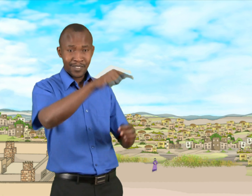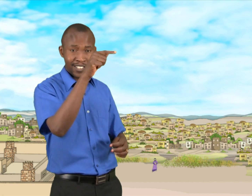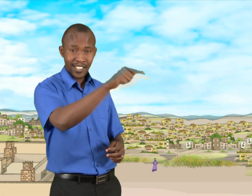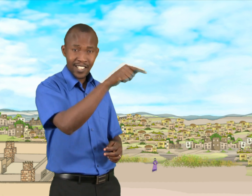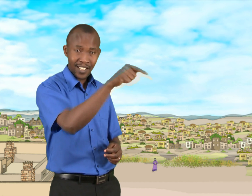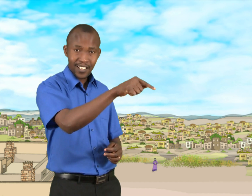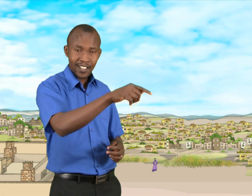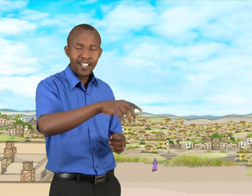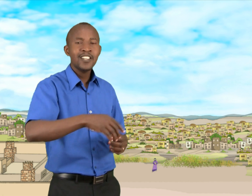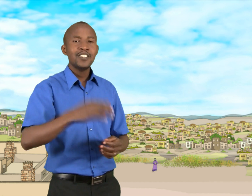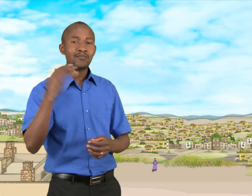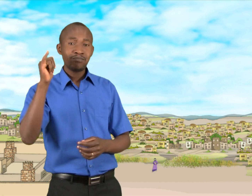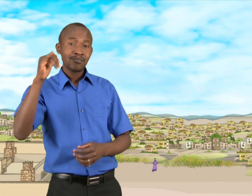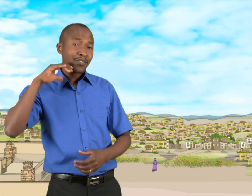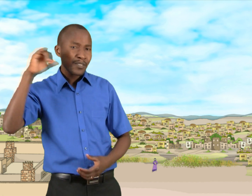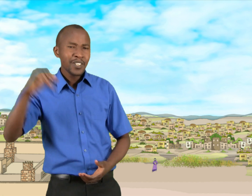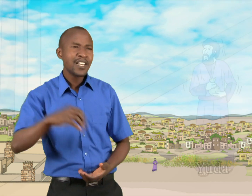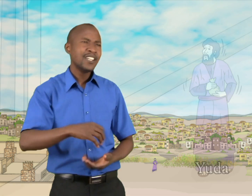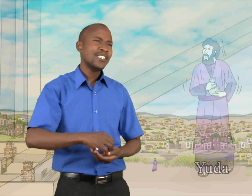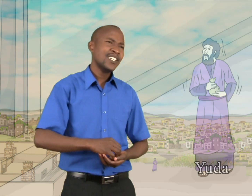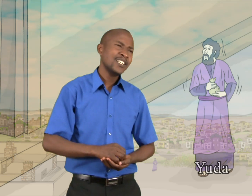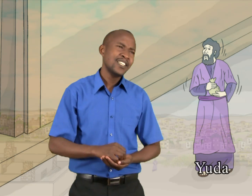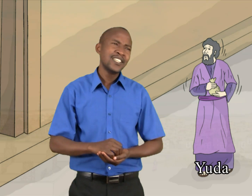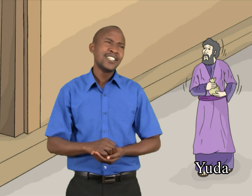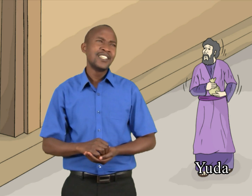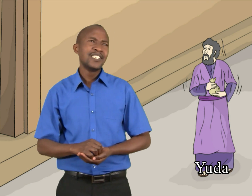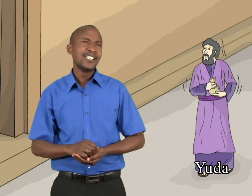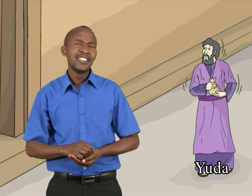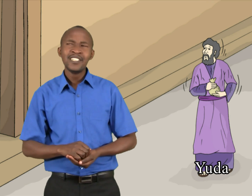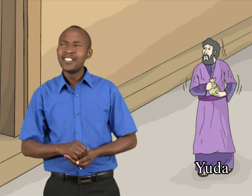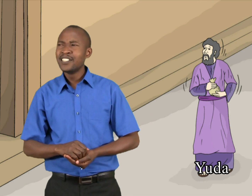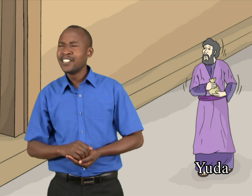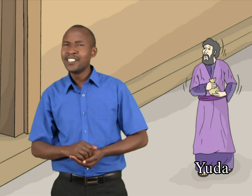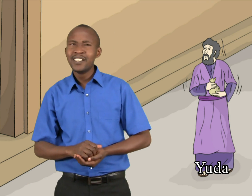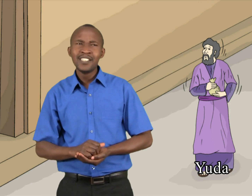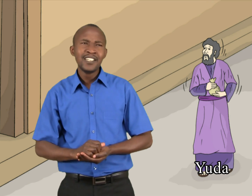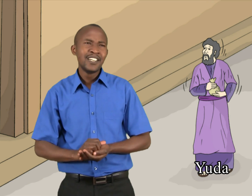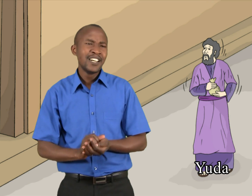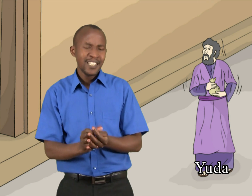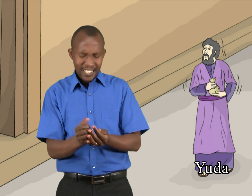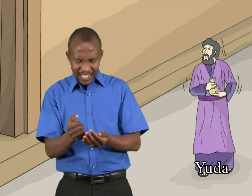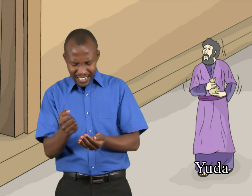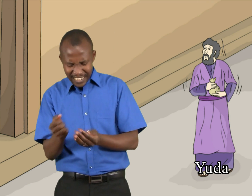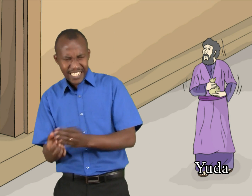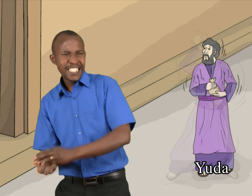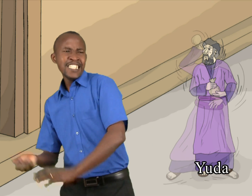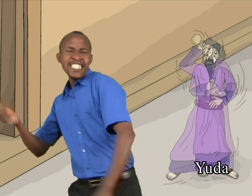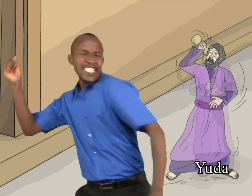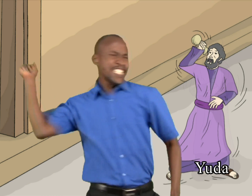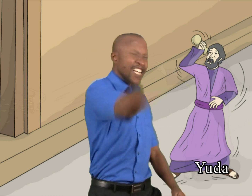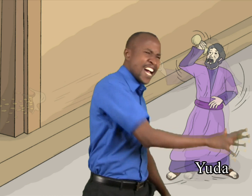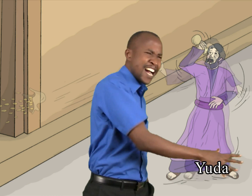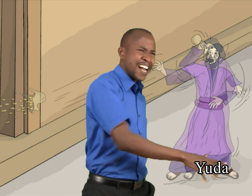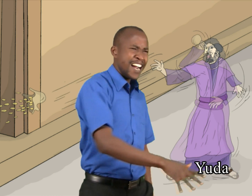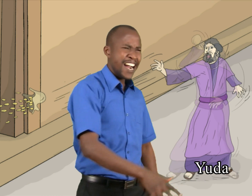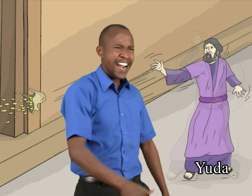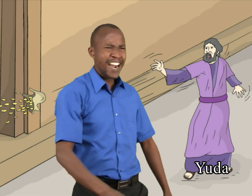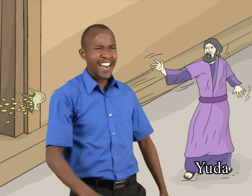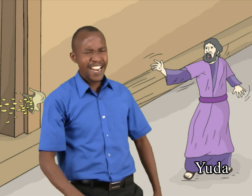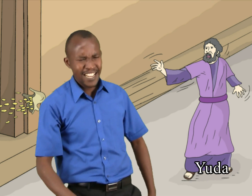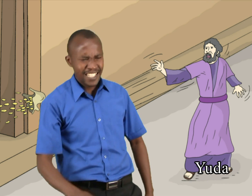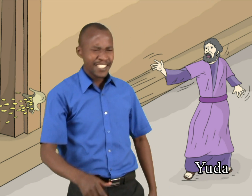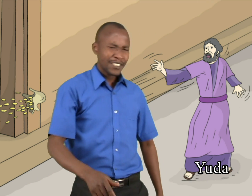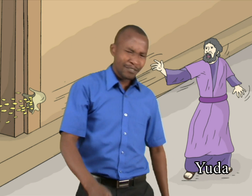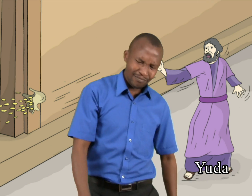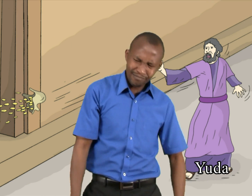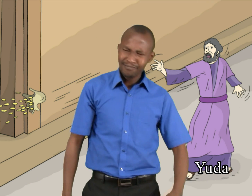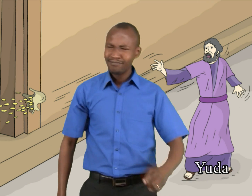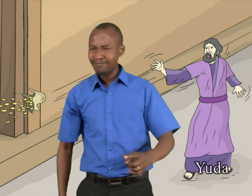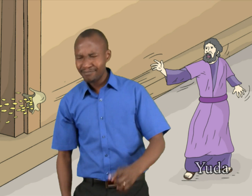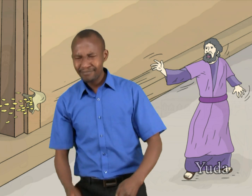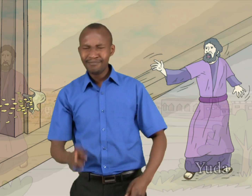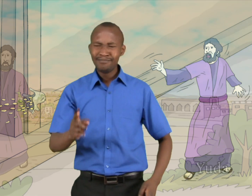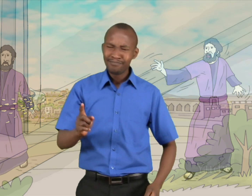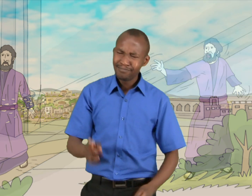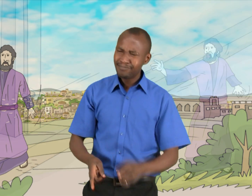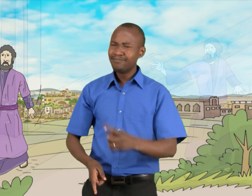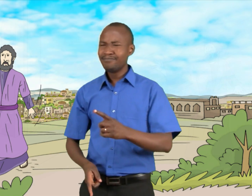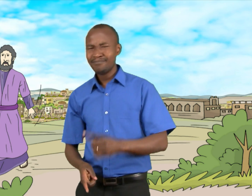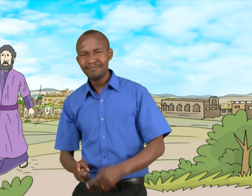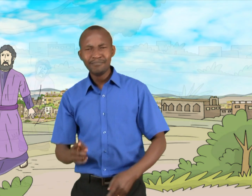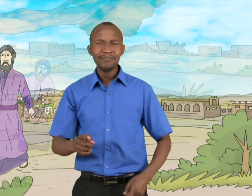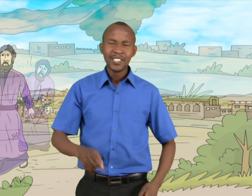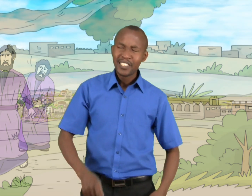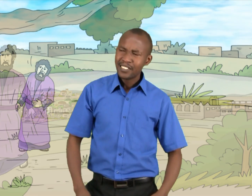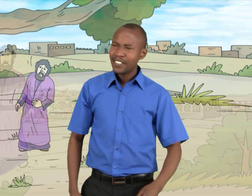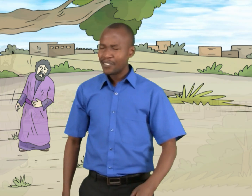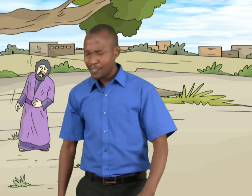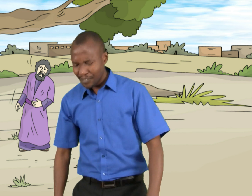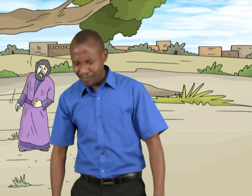So Judas threw the silver into the temple and left.